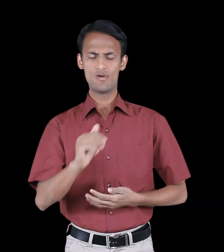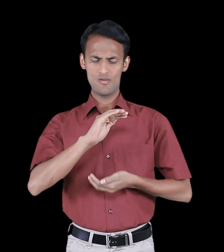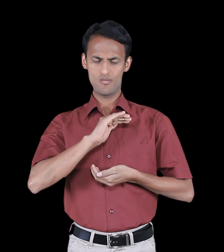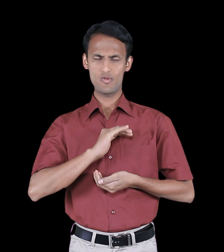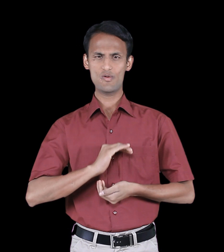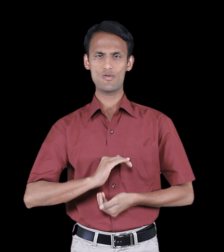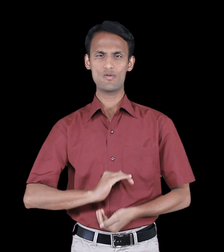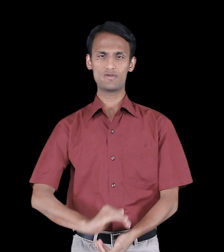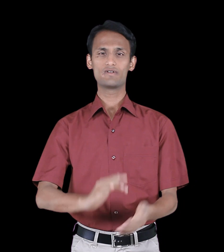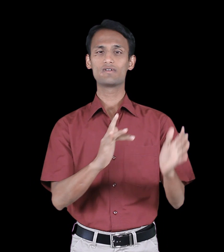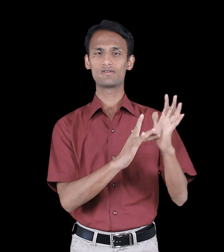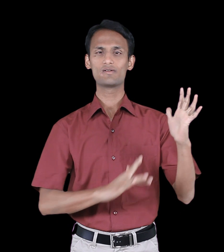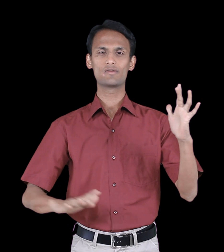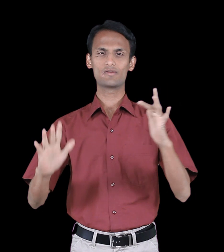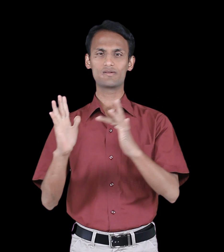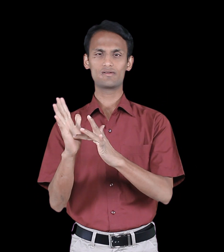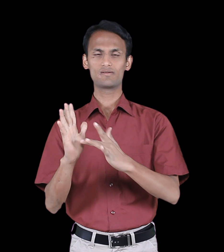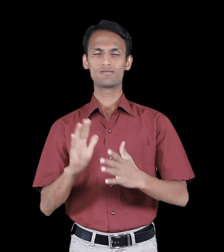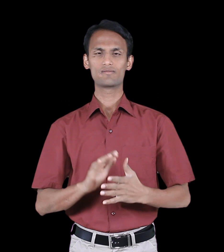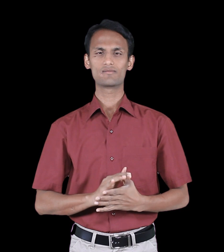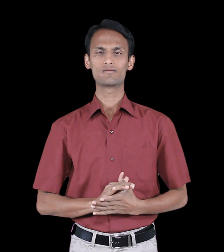Jesus is born